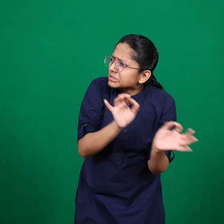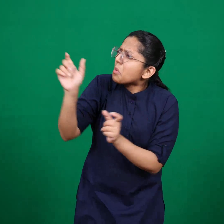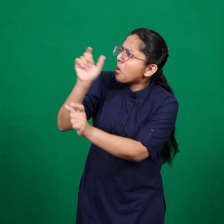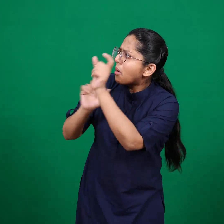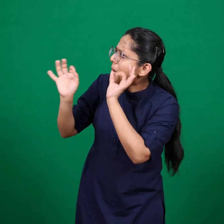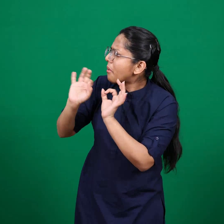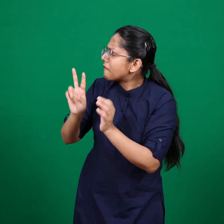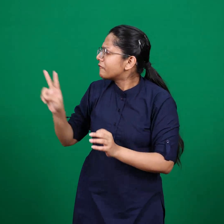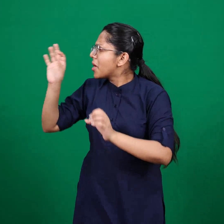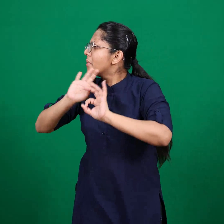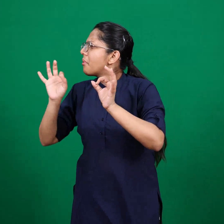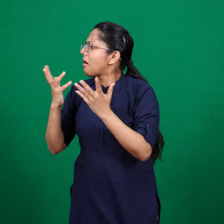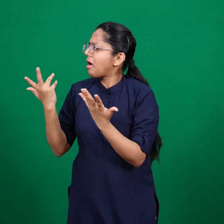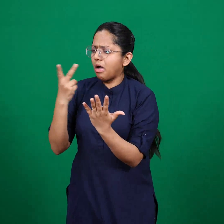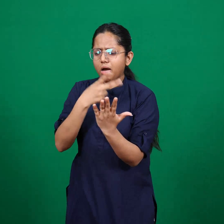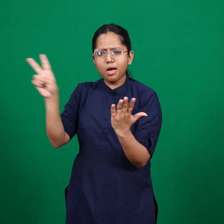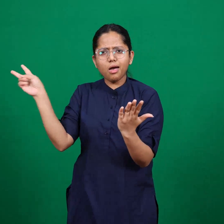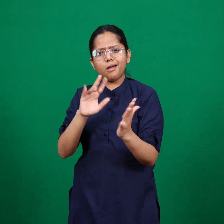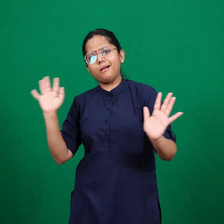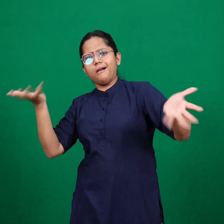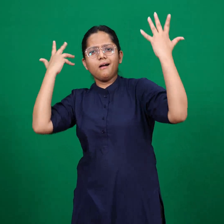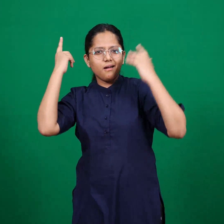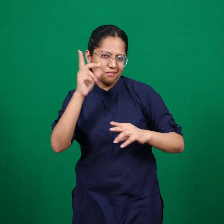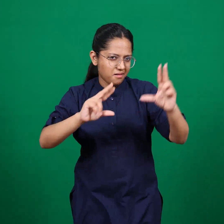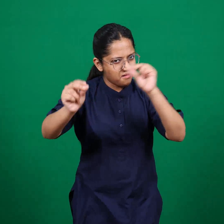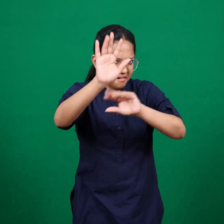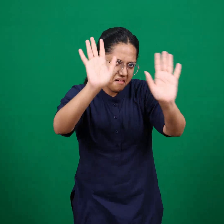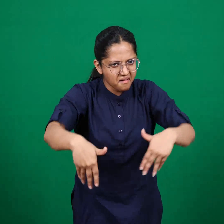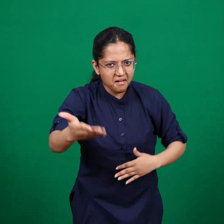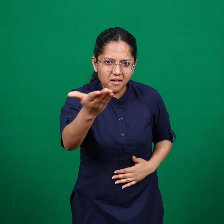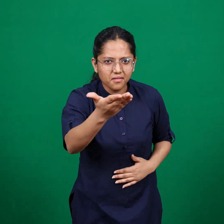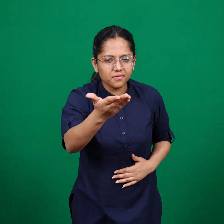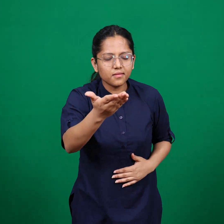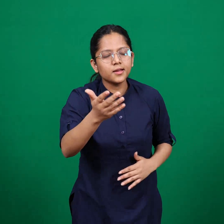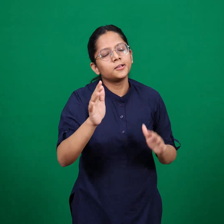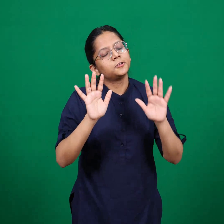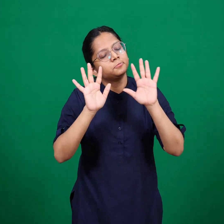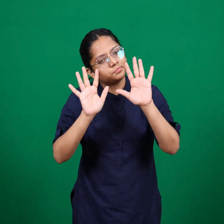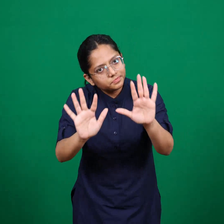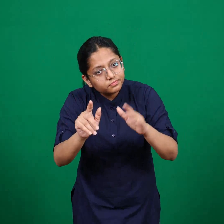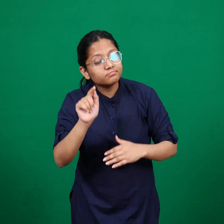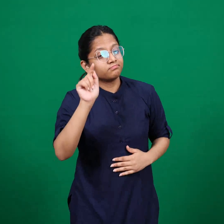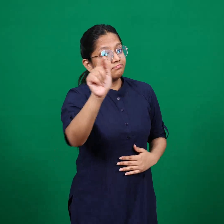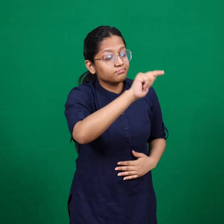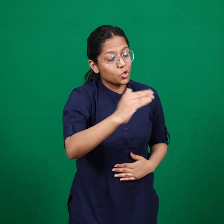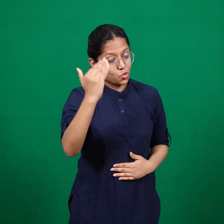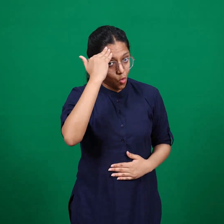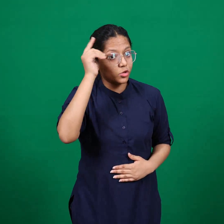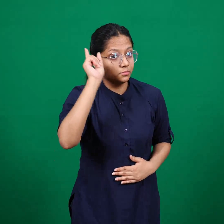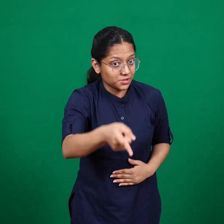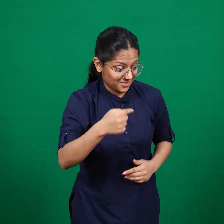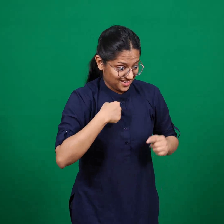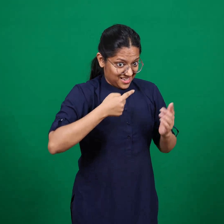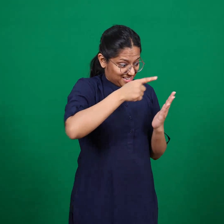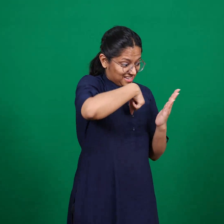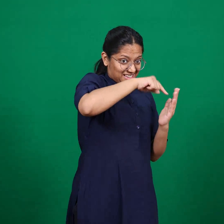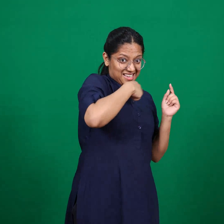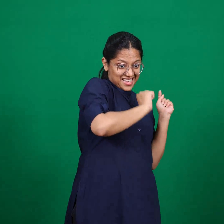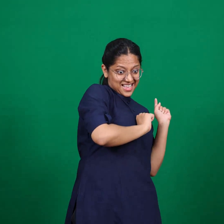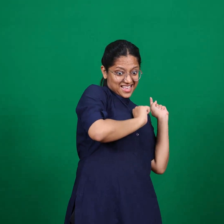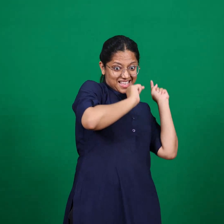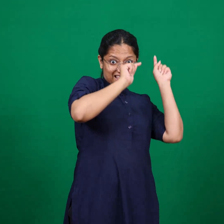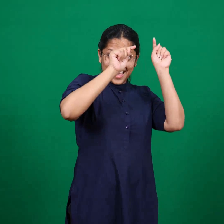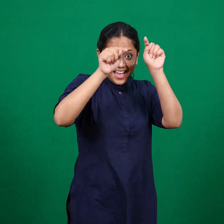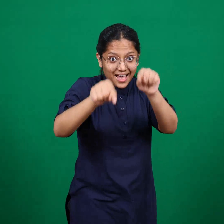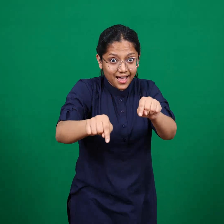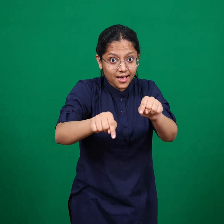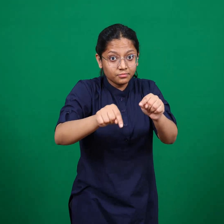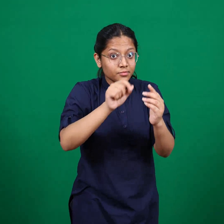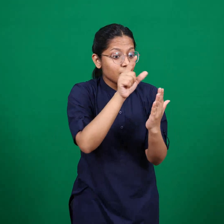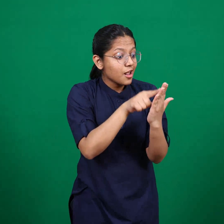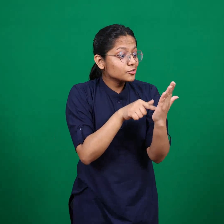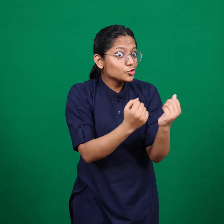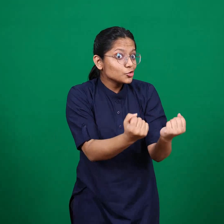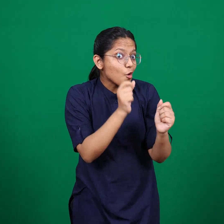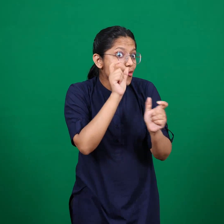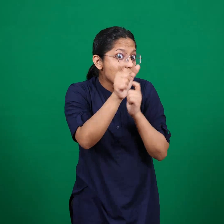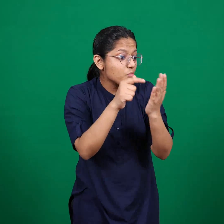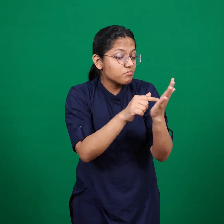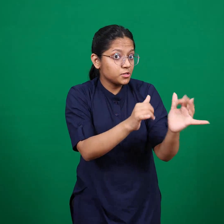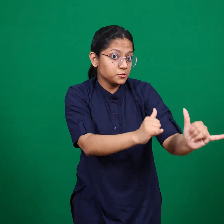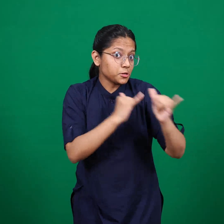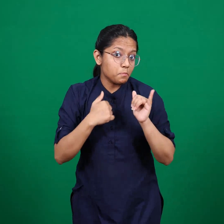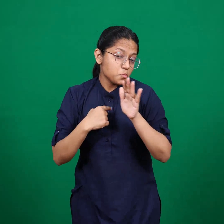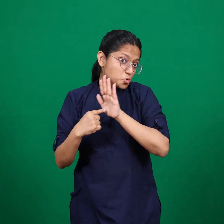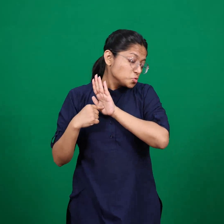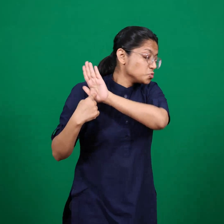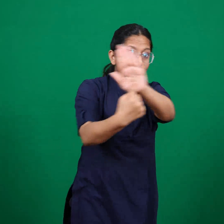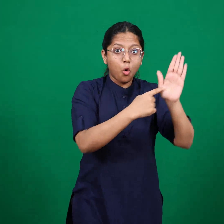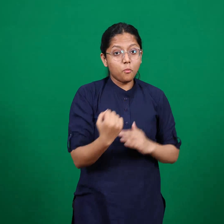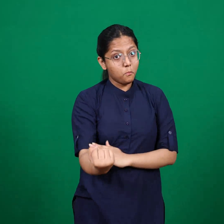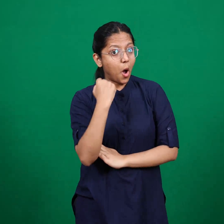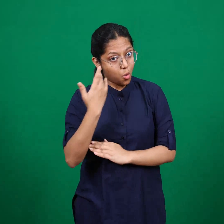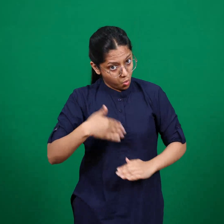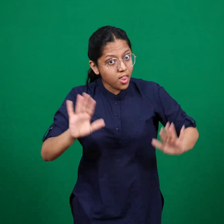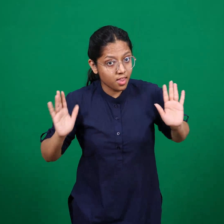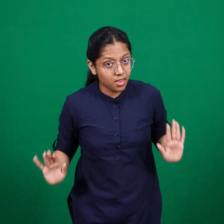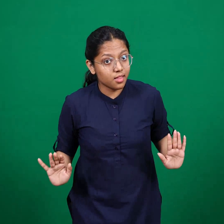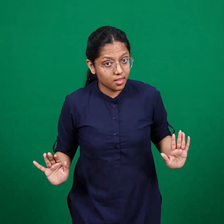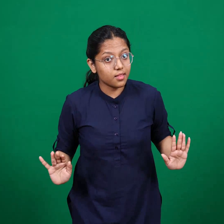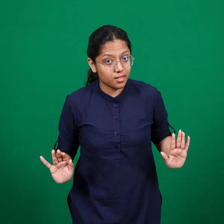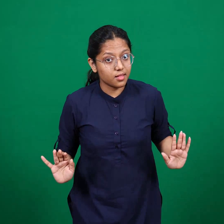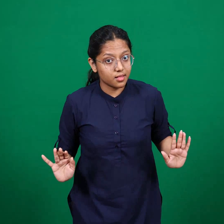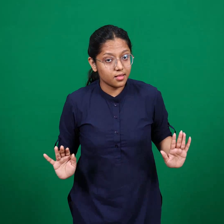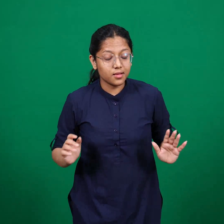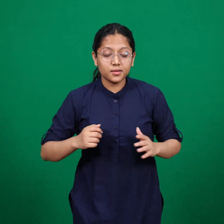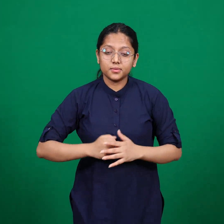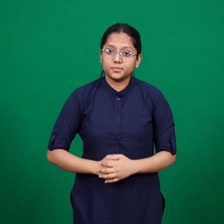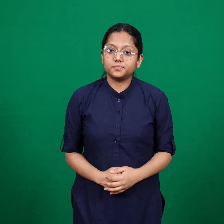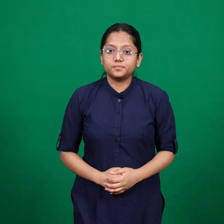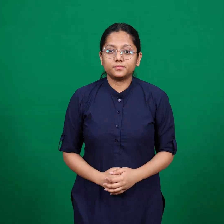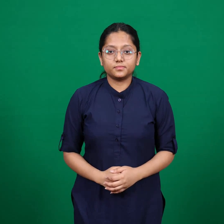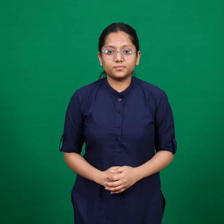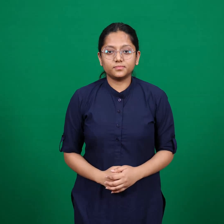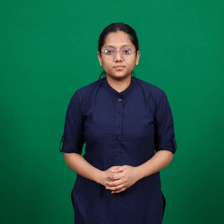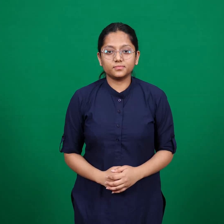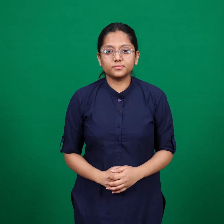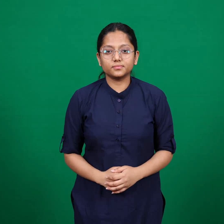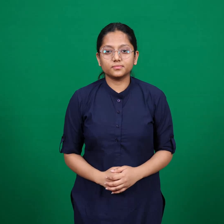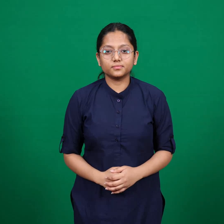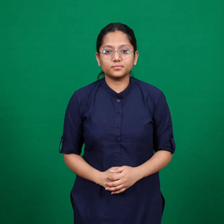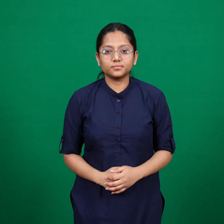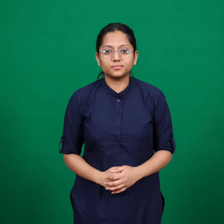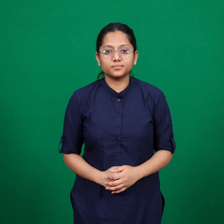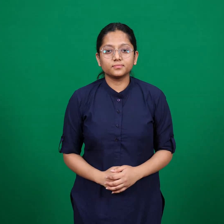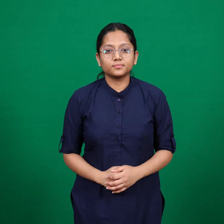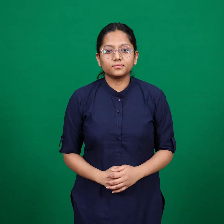Such people should consider that what we are in our letters when absent, we will be in our actions when present.